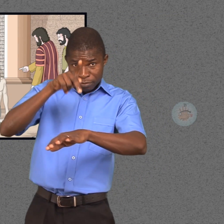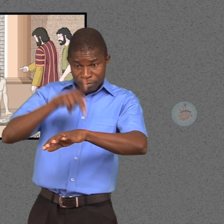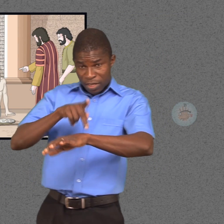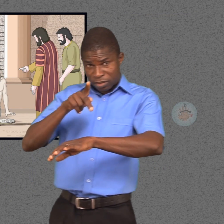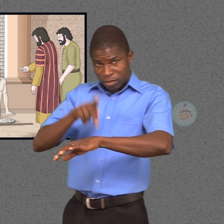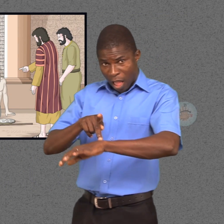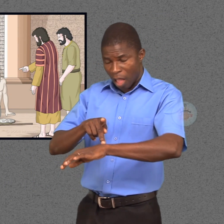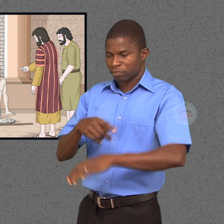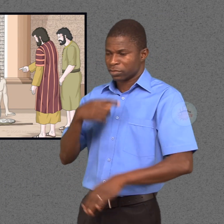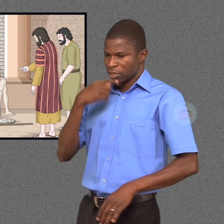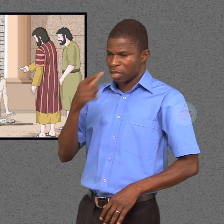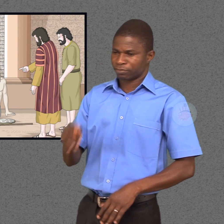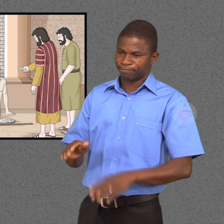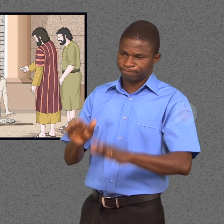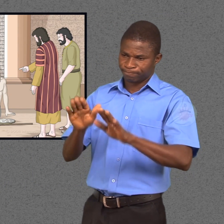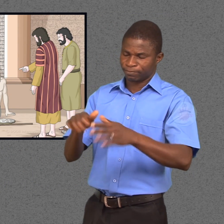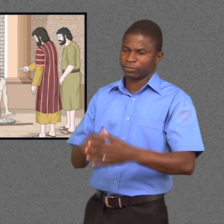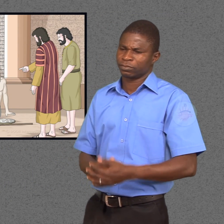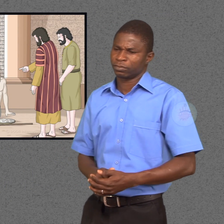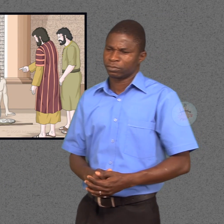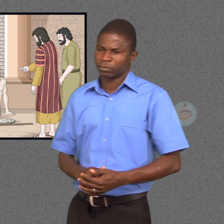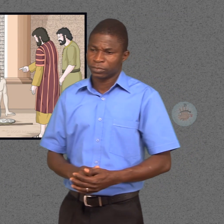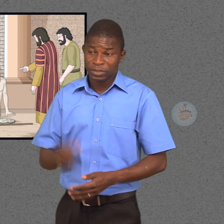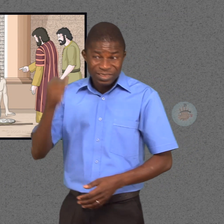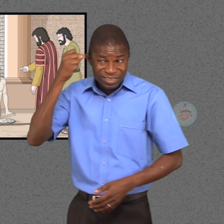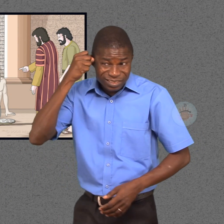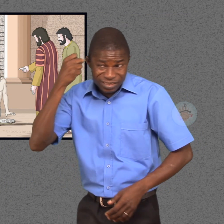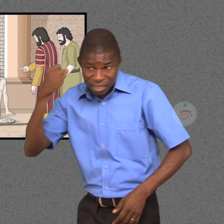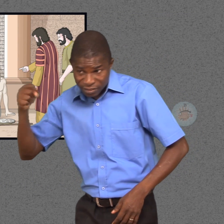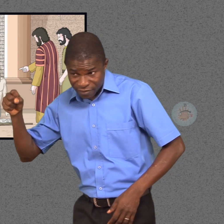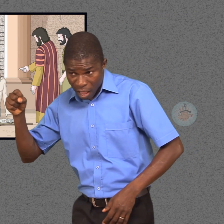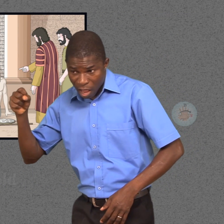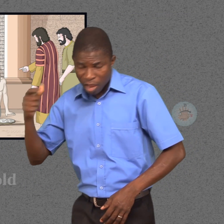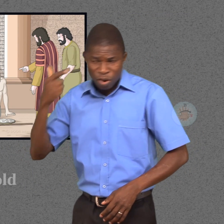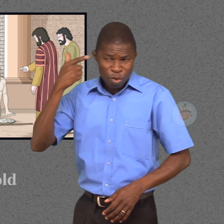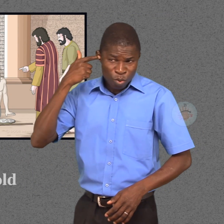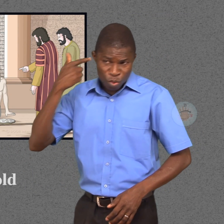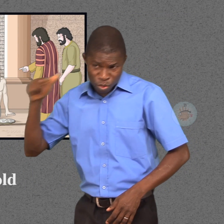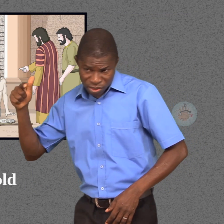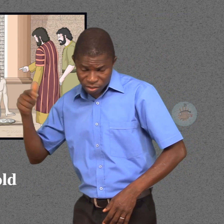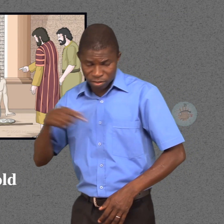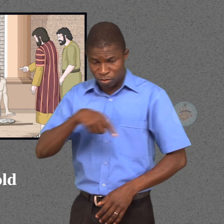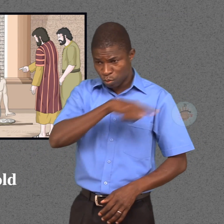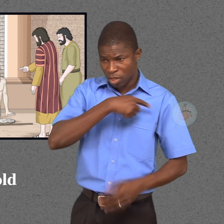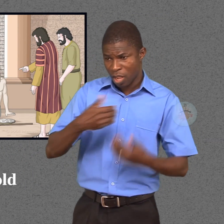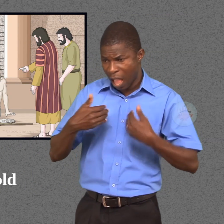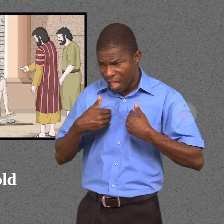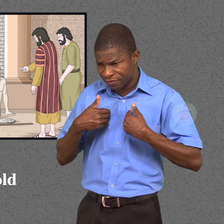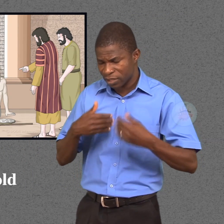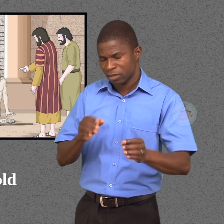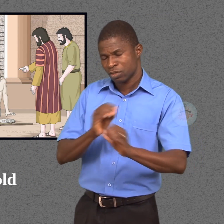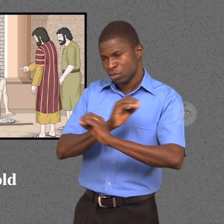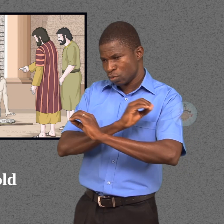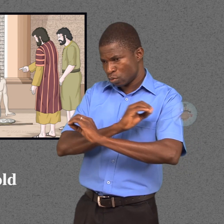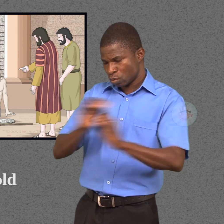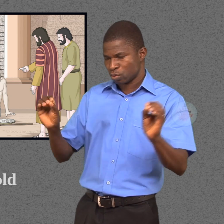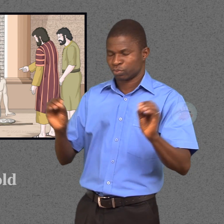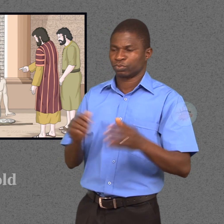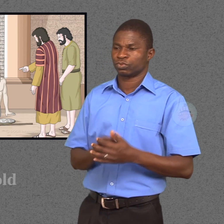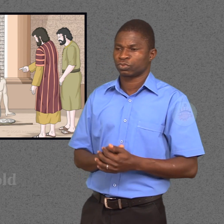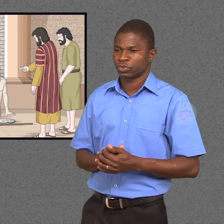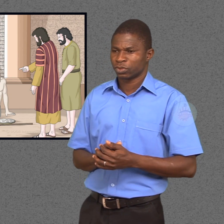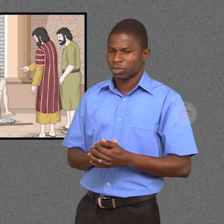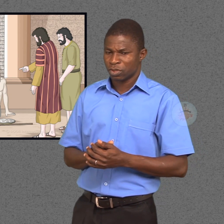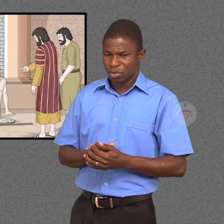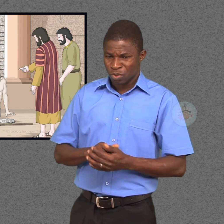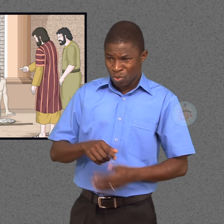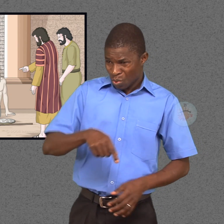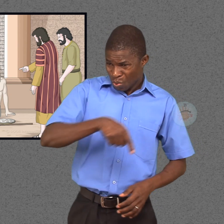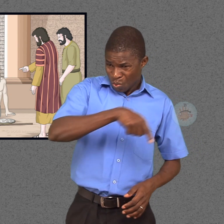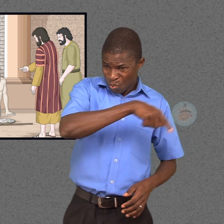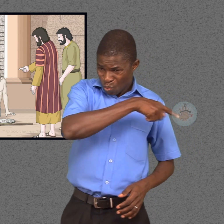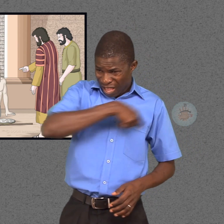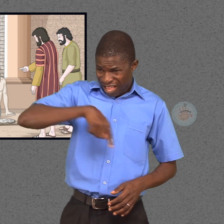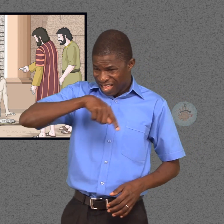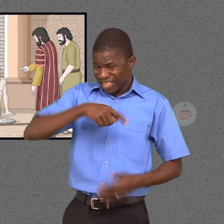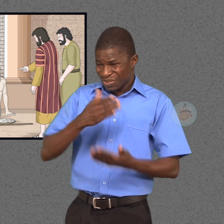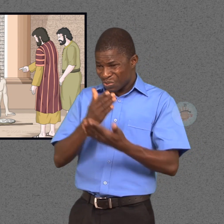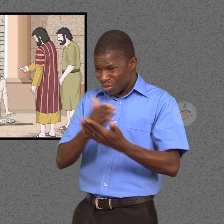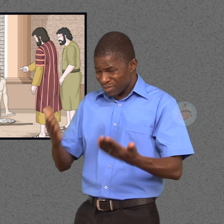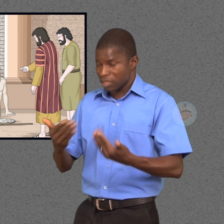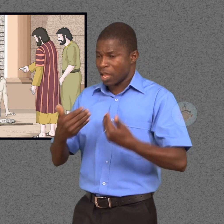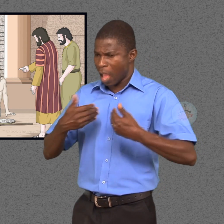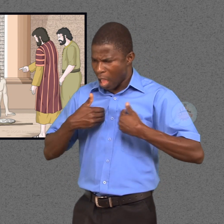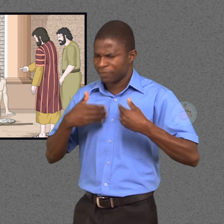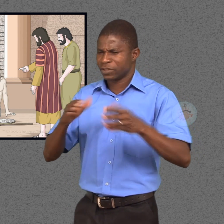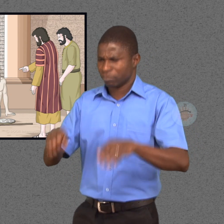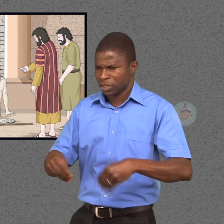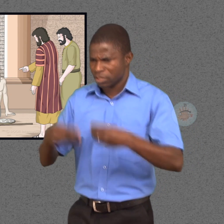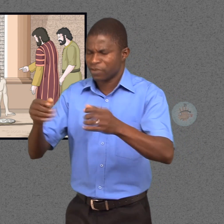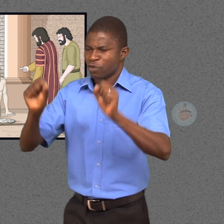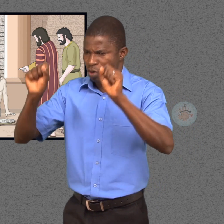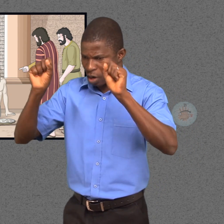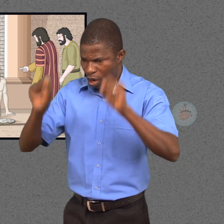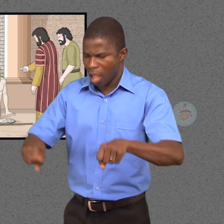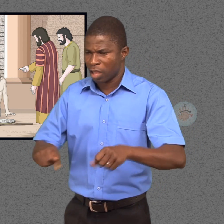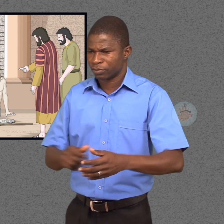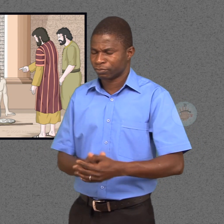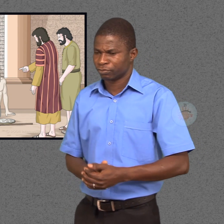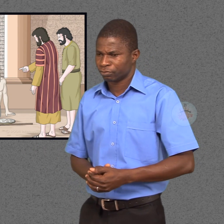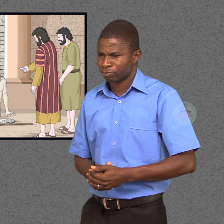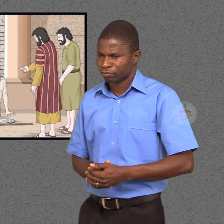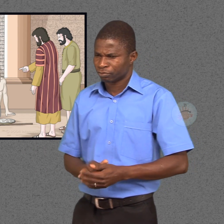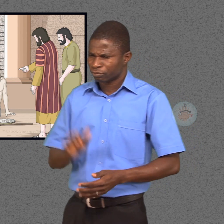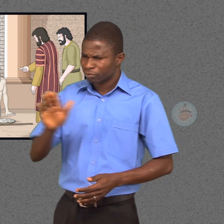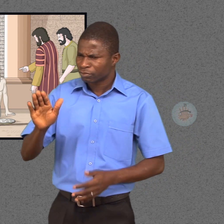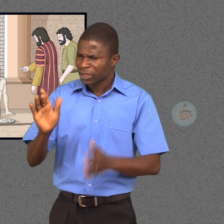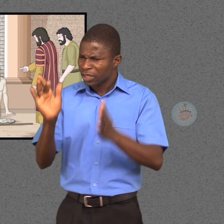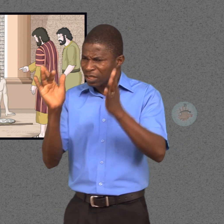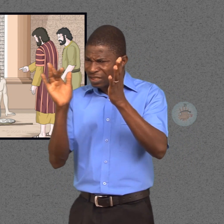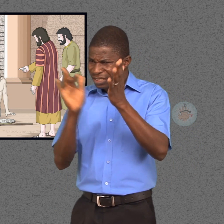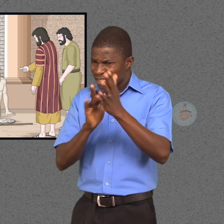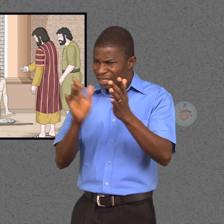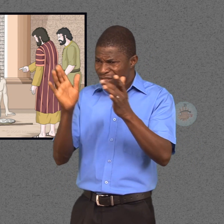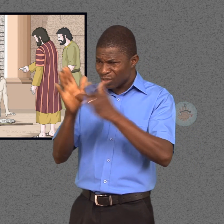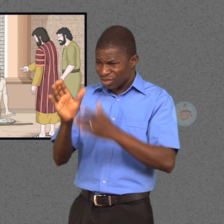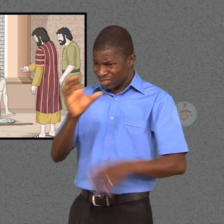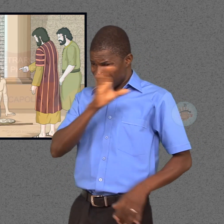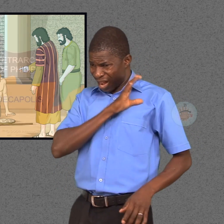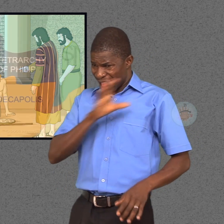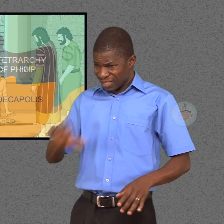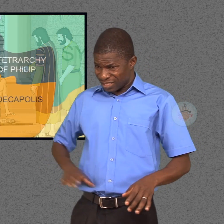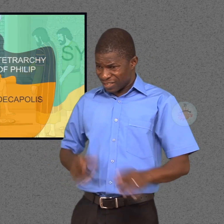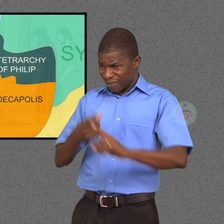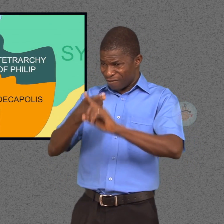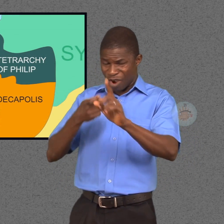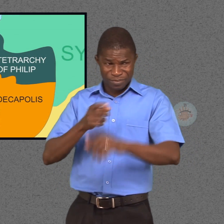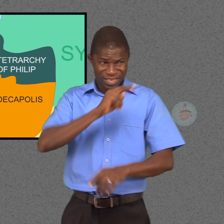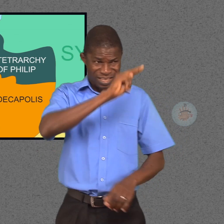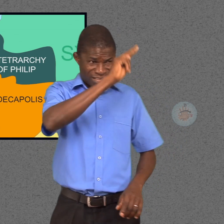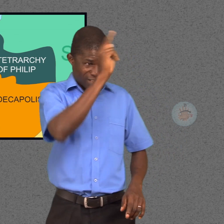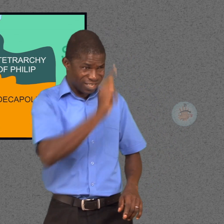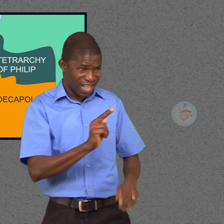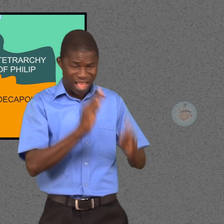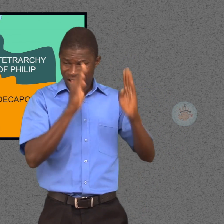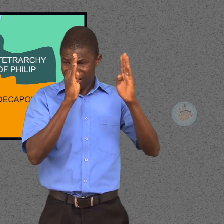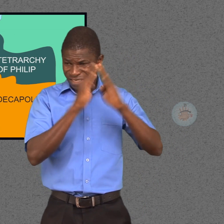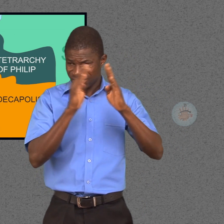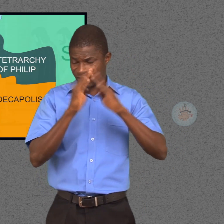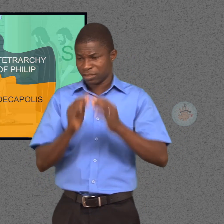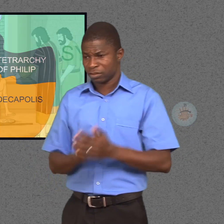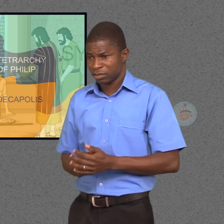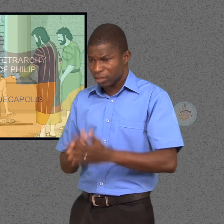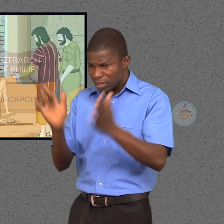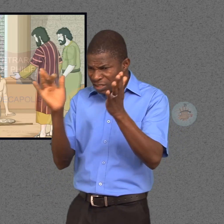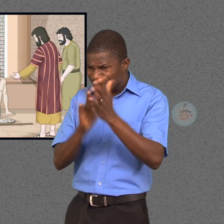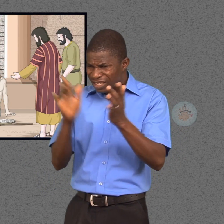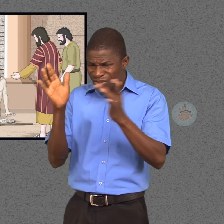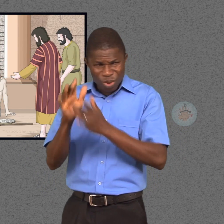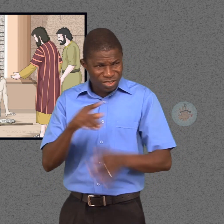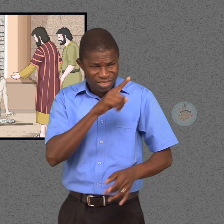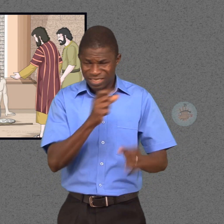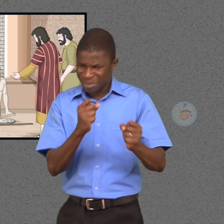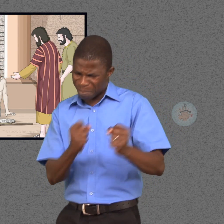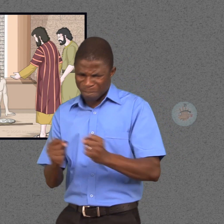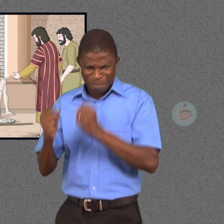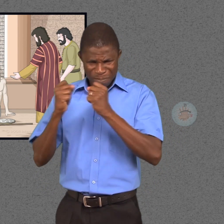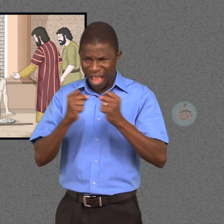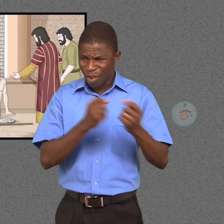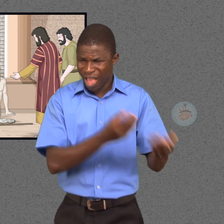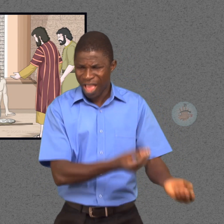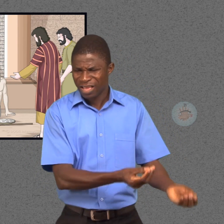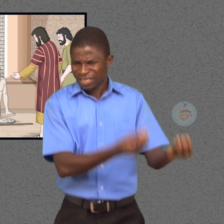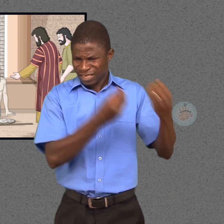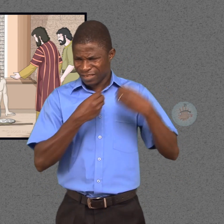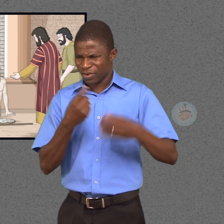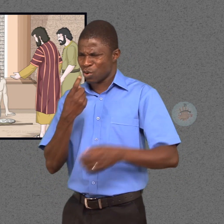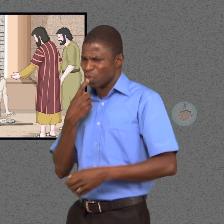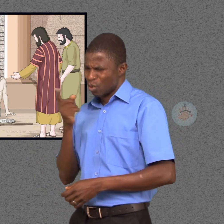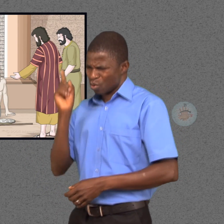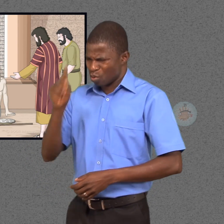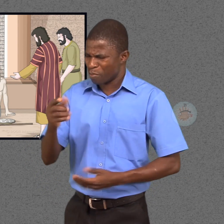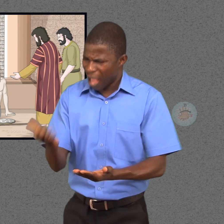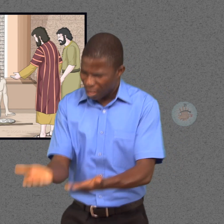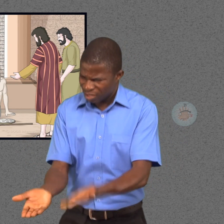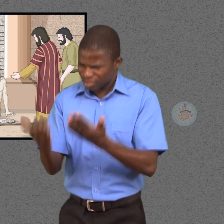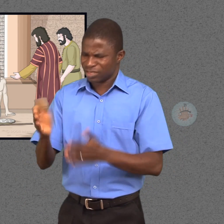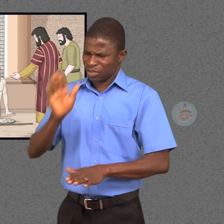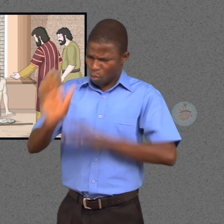But Peter said, “Silver or gold I do not have, but what I have I give you: In the name of Jesus Christ of Nazareth, get up and walk!”